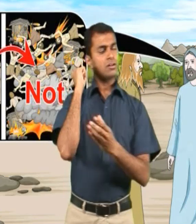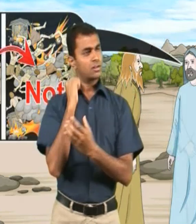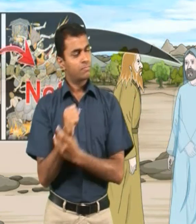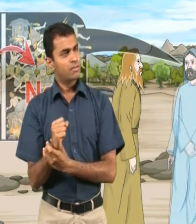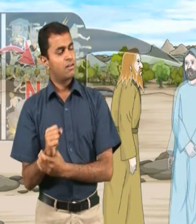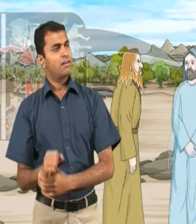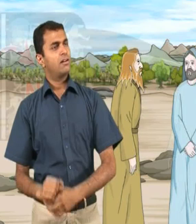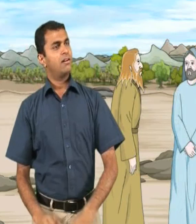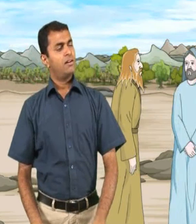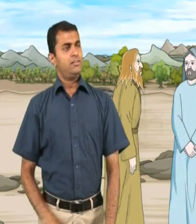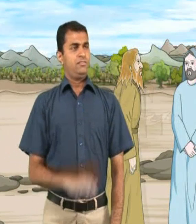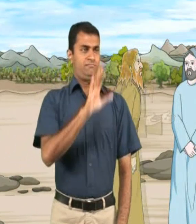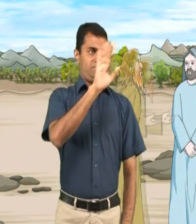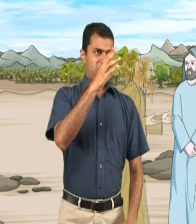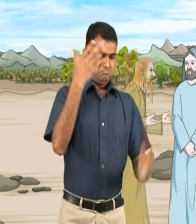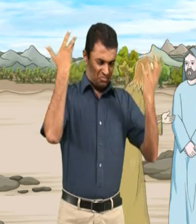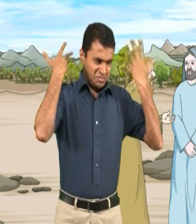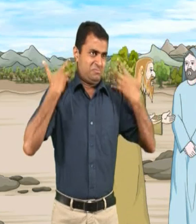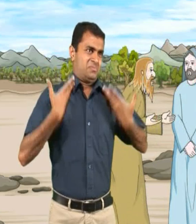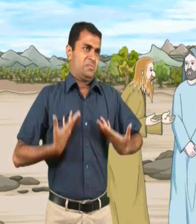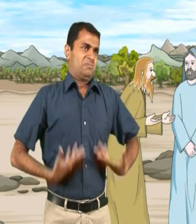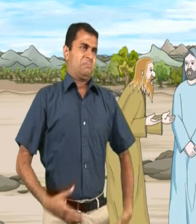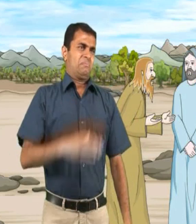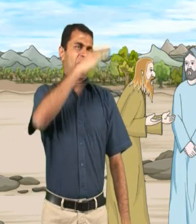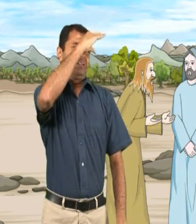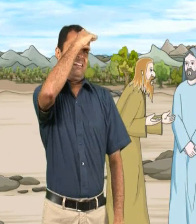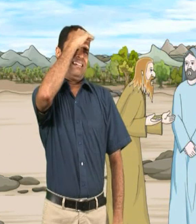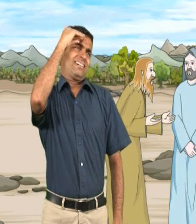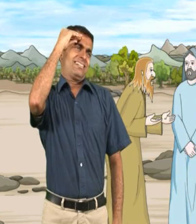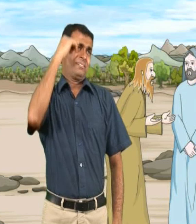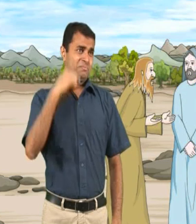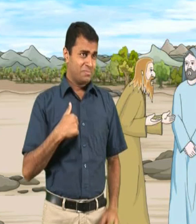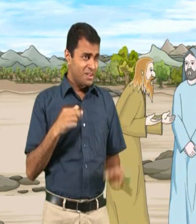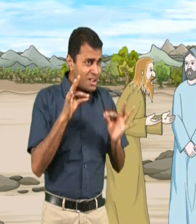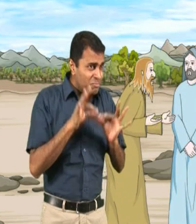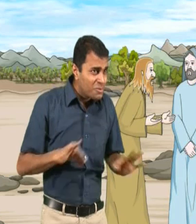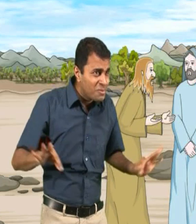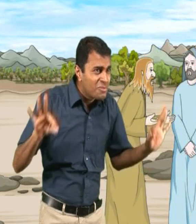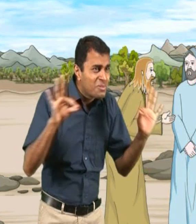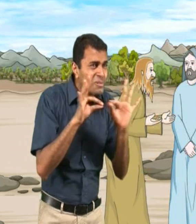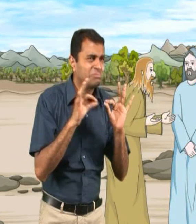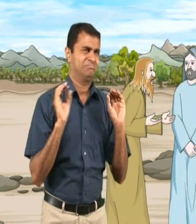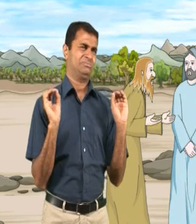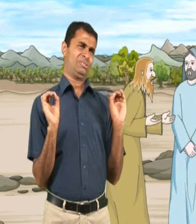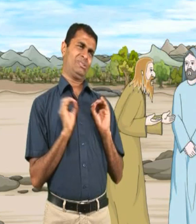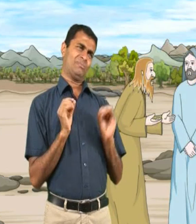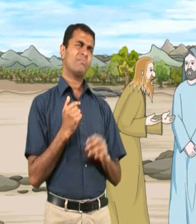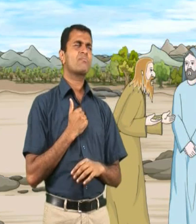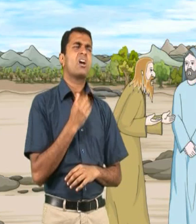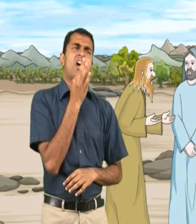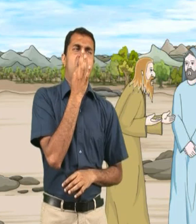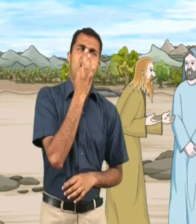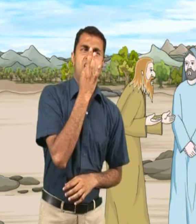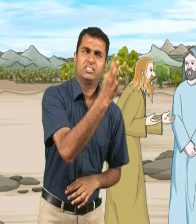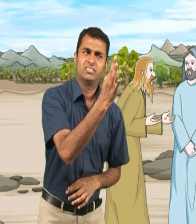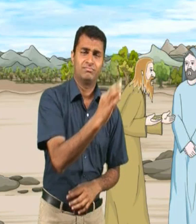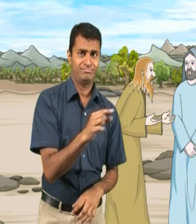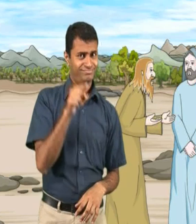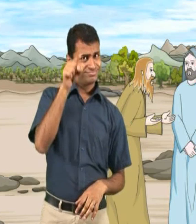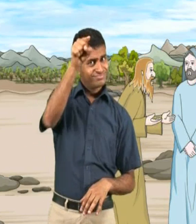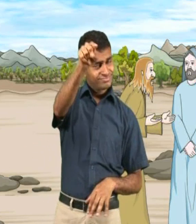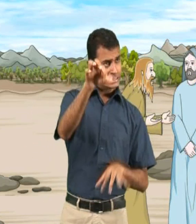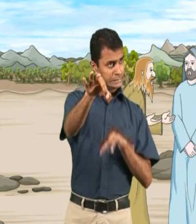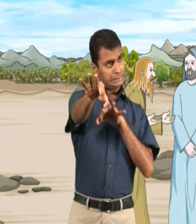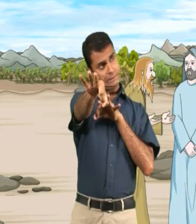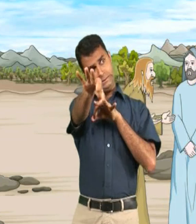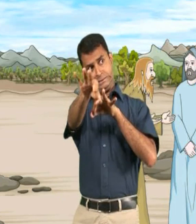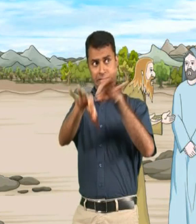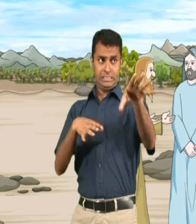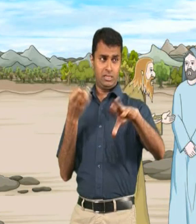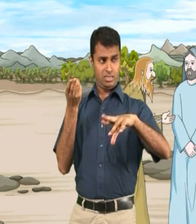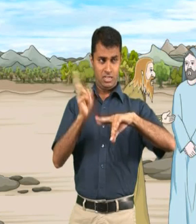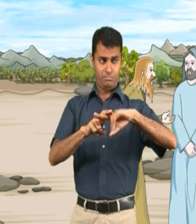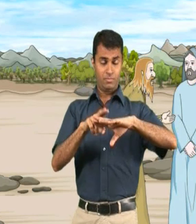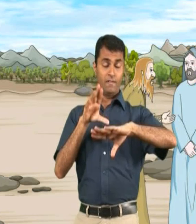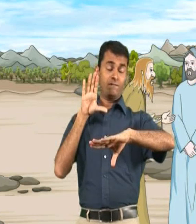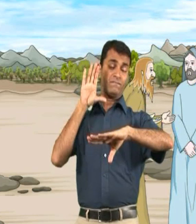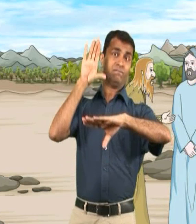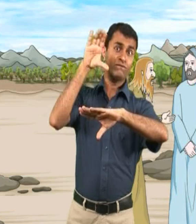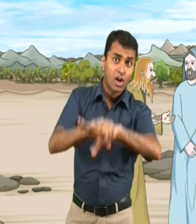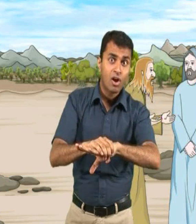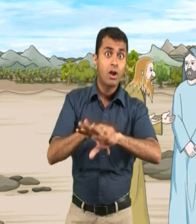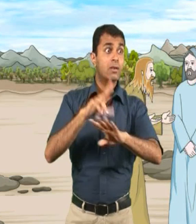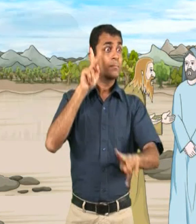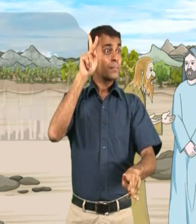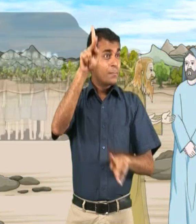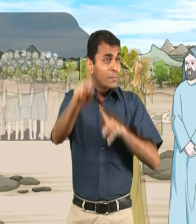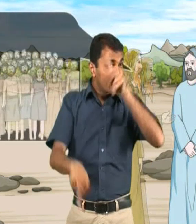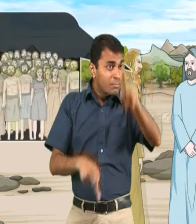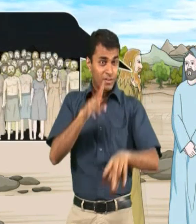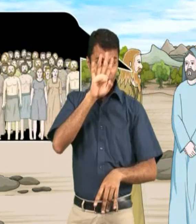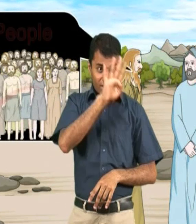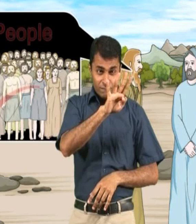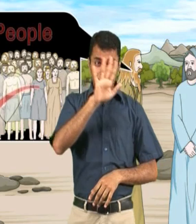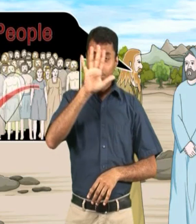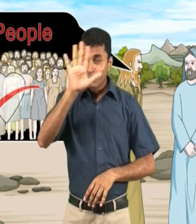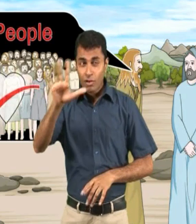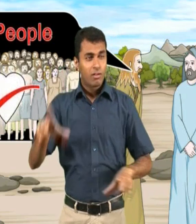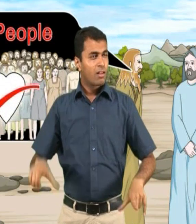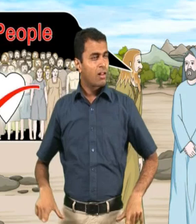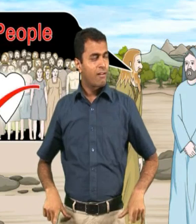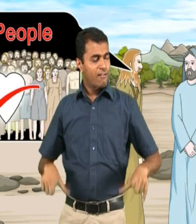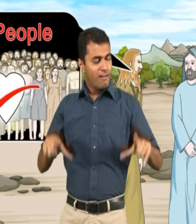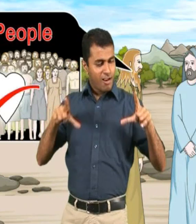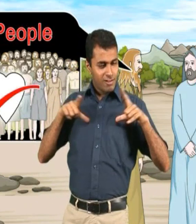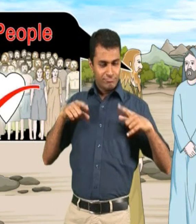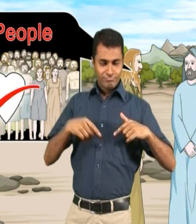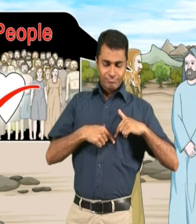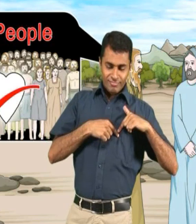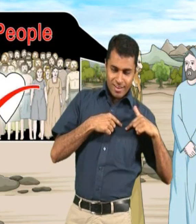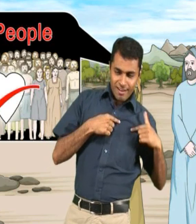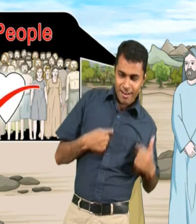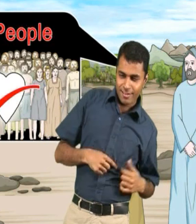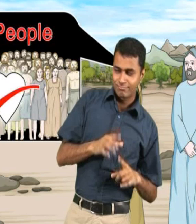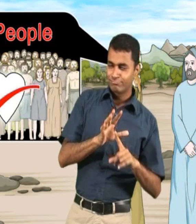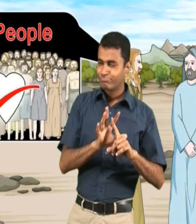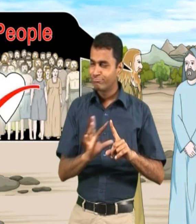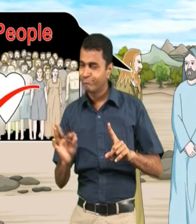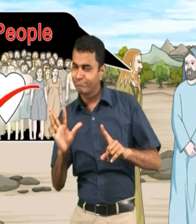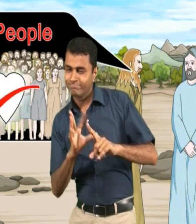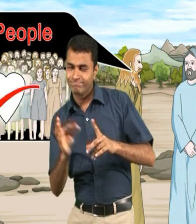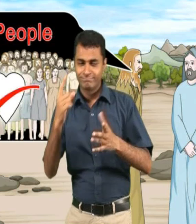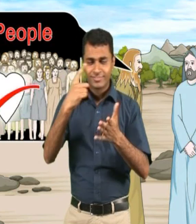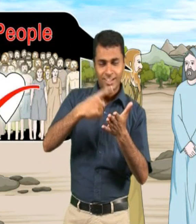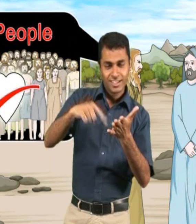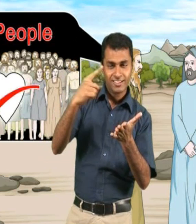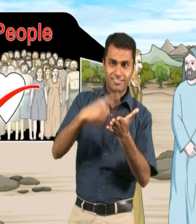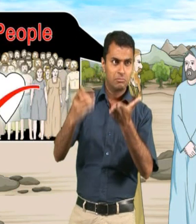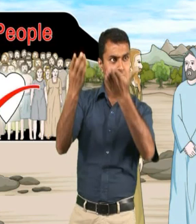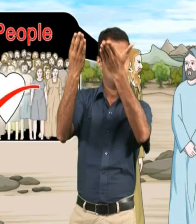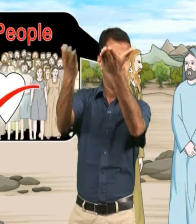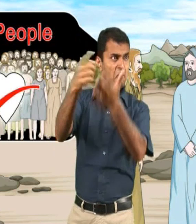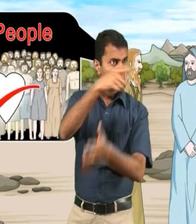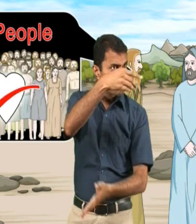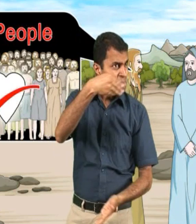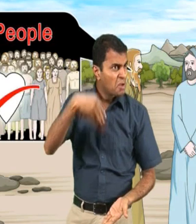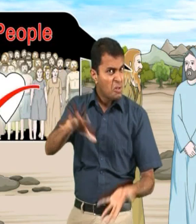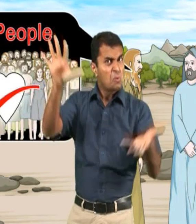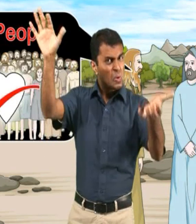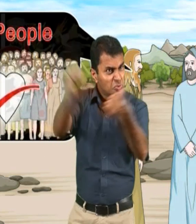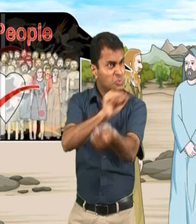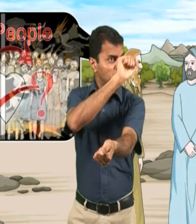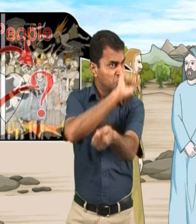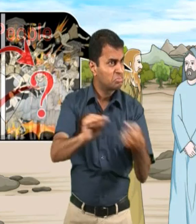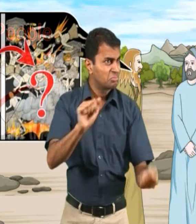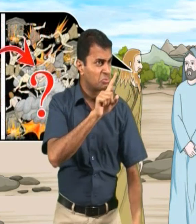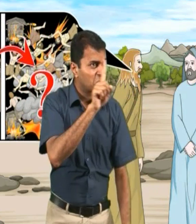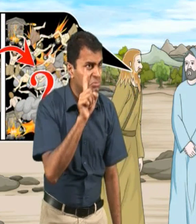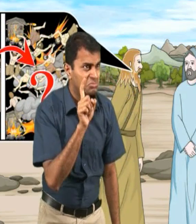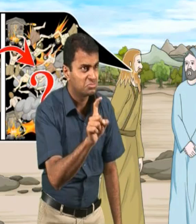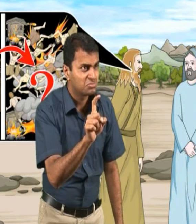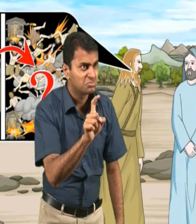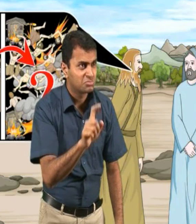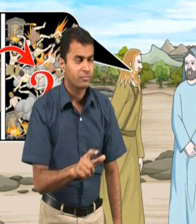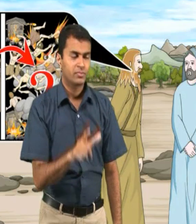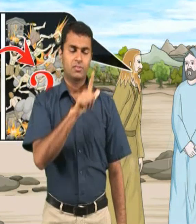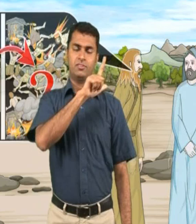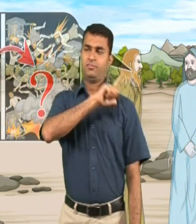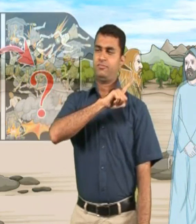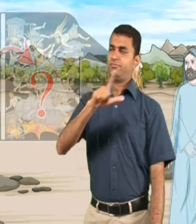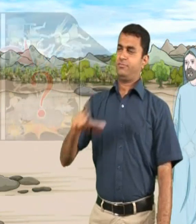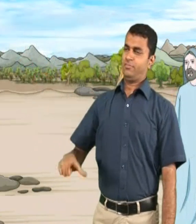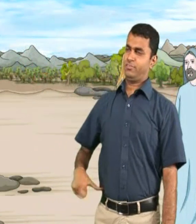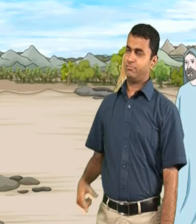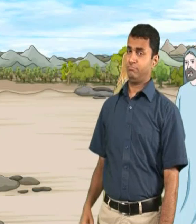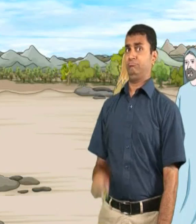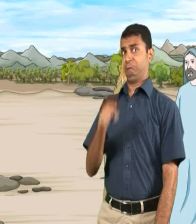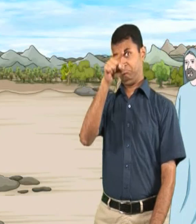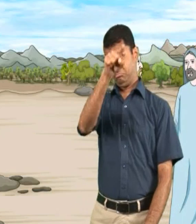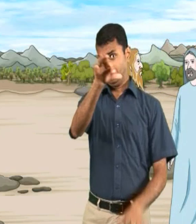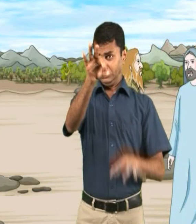Then Abraham answered, “Now that I have ventured to speak to the Lord—though I am but dust and ashes— suppose the fifty righteous ones lack five. Will You destroy the whole city for the lack of five?”